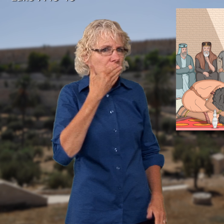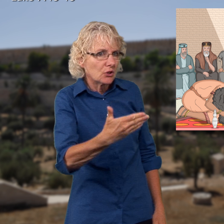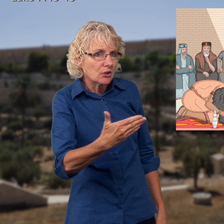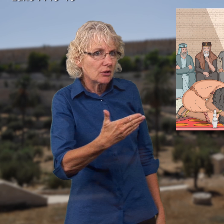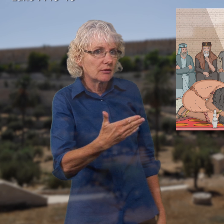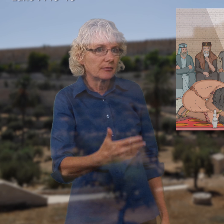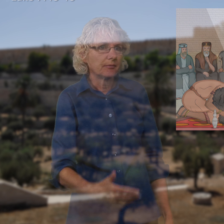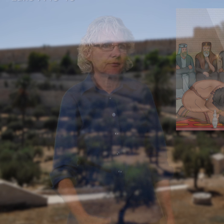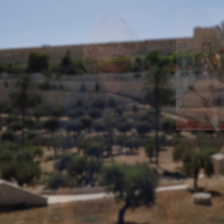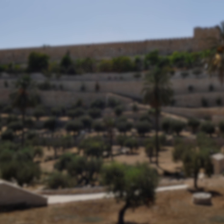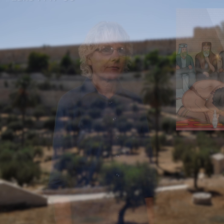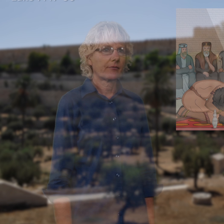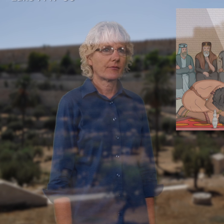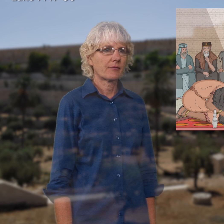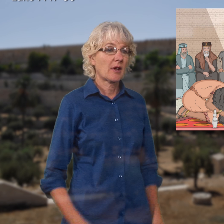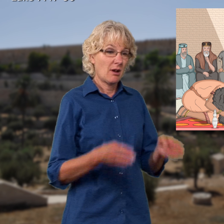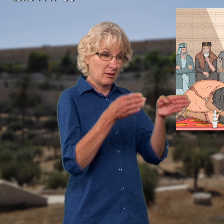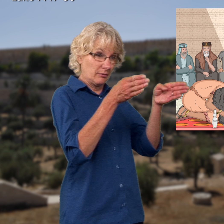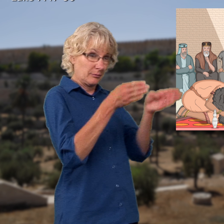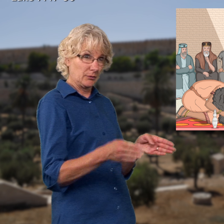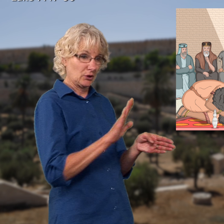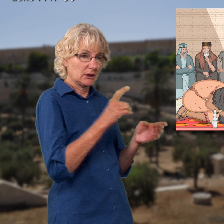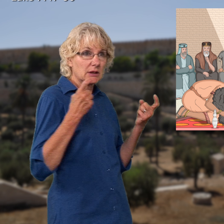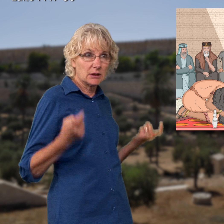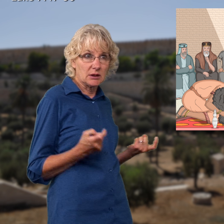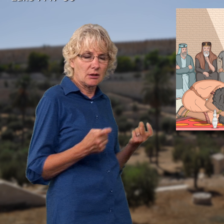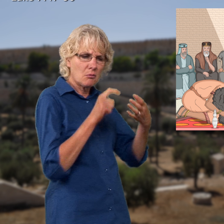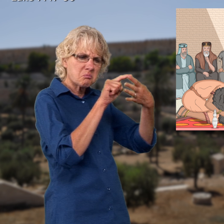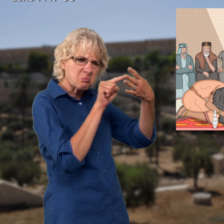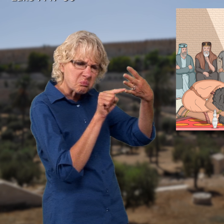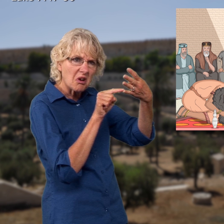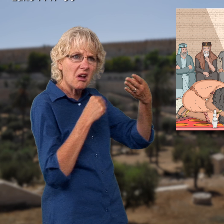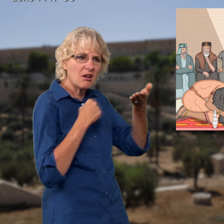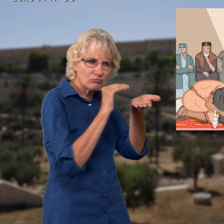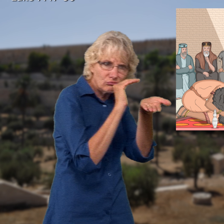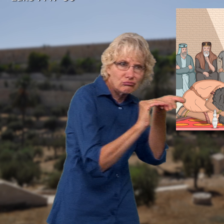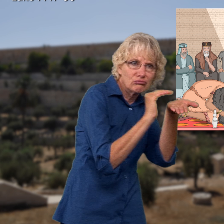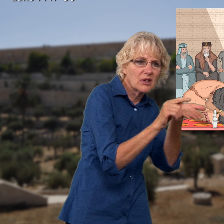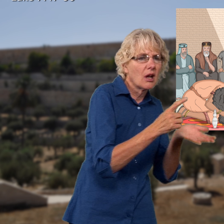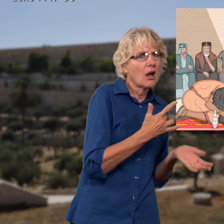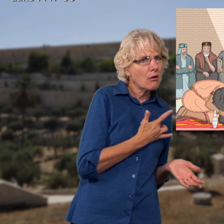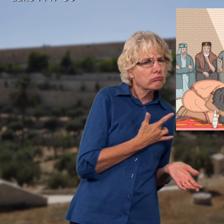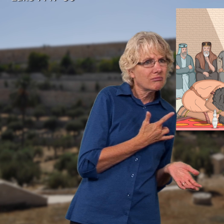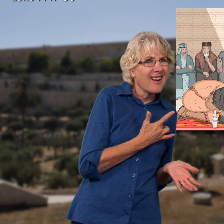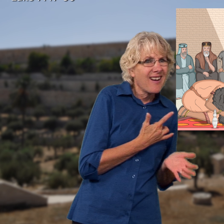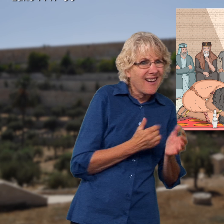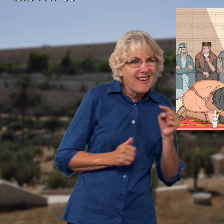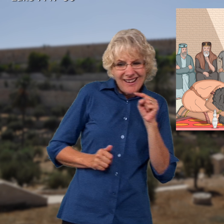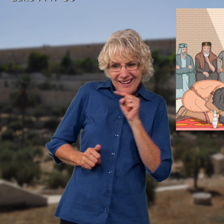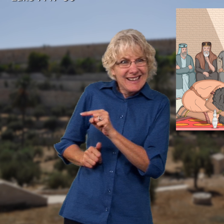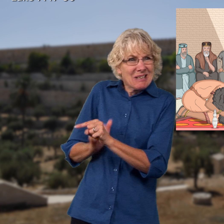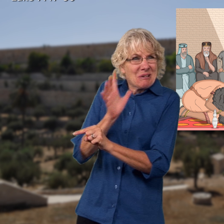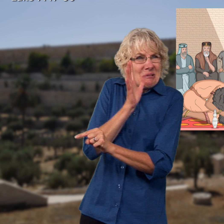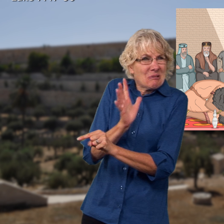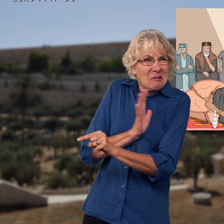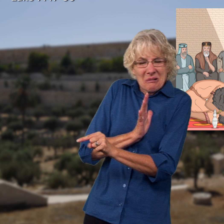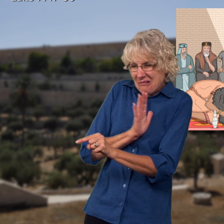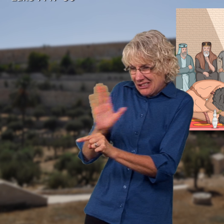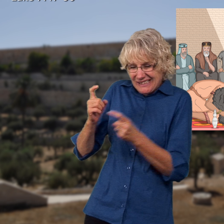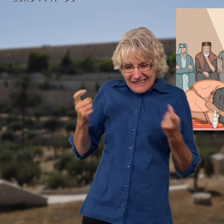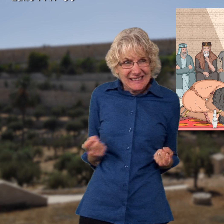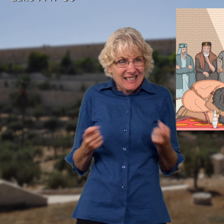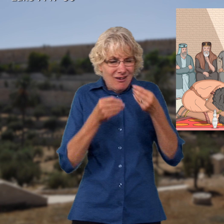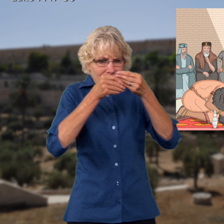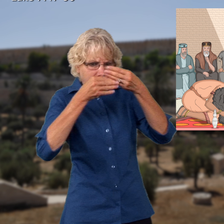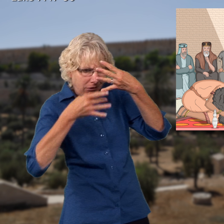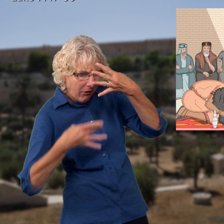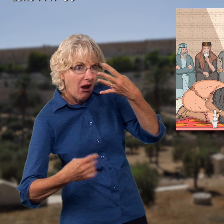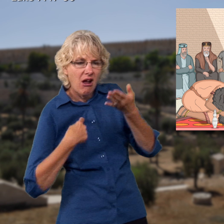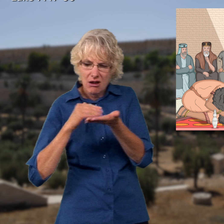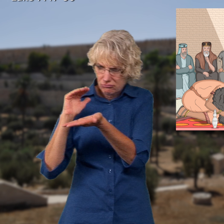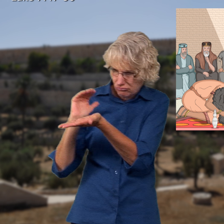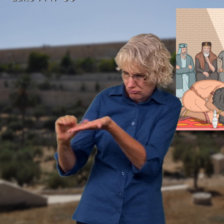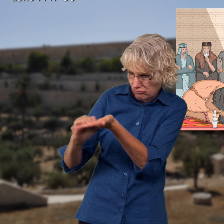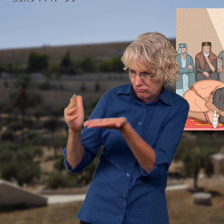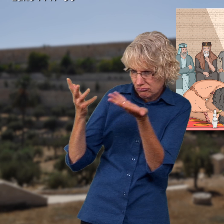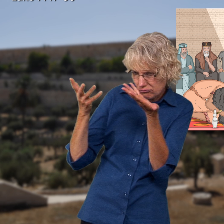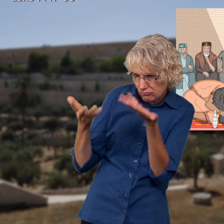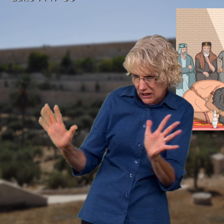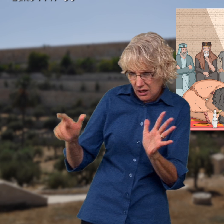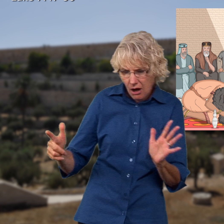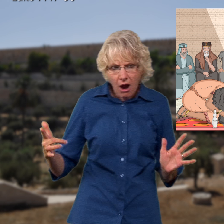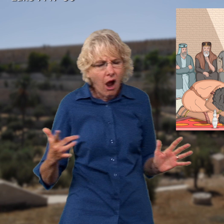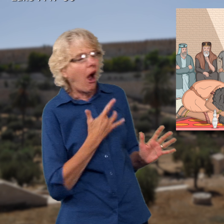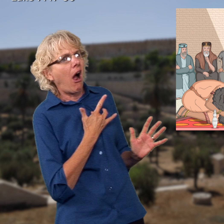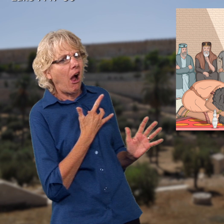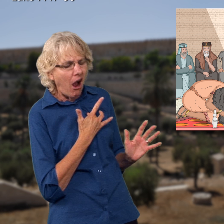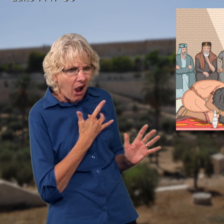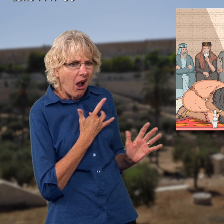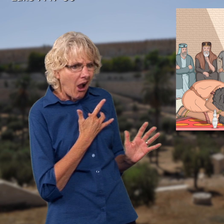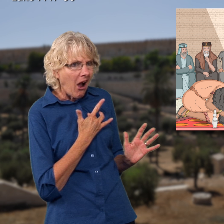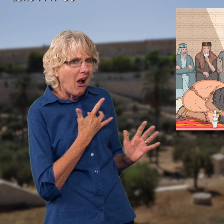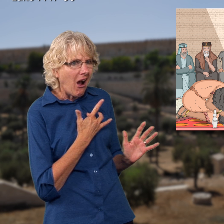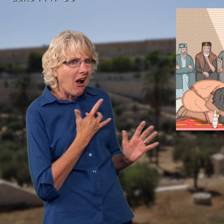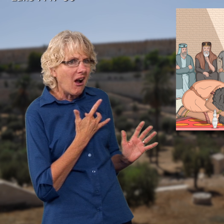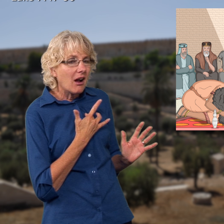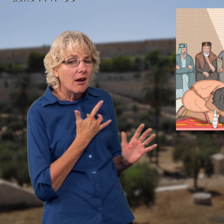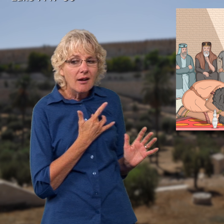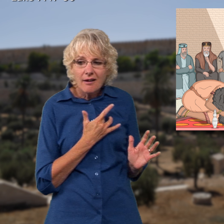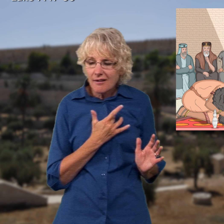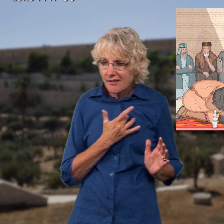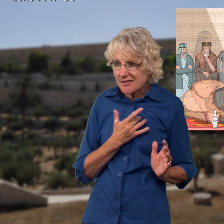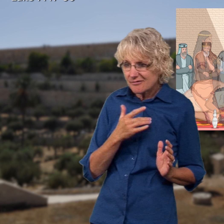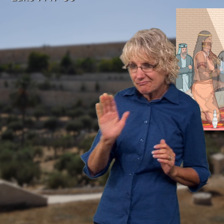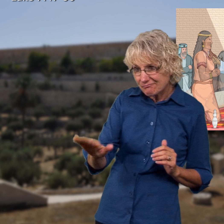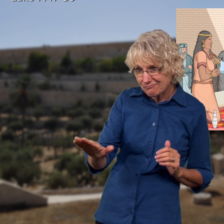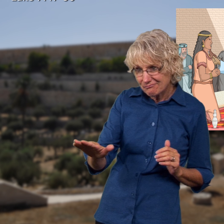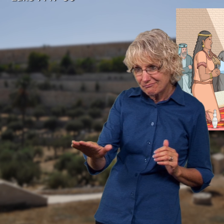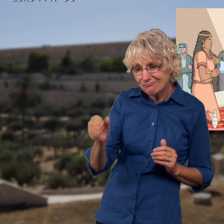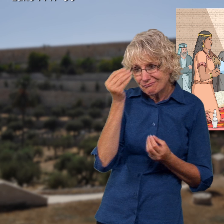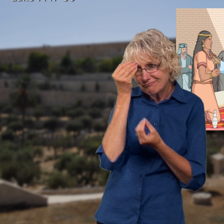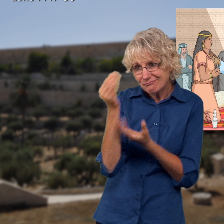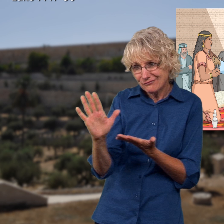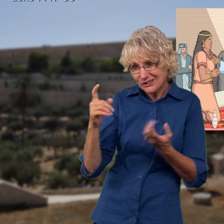Therefore I tell you, because her many sins have been forgiven, she has loved much. But he who has been forgiven little loves little.”